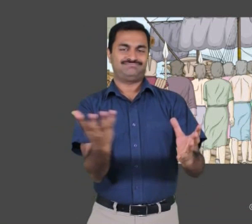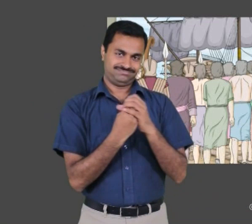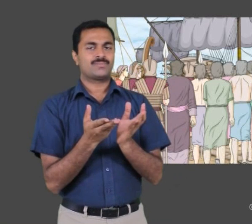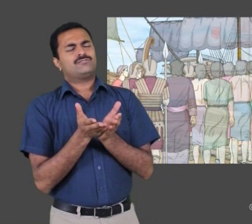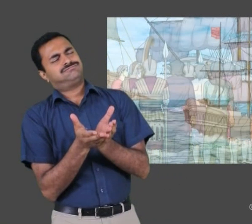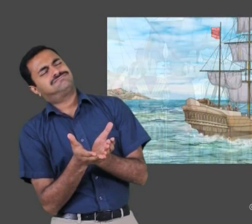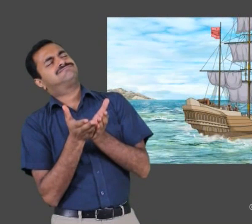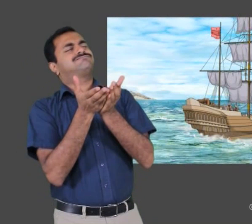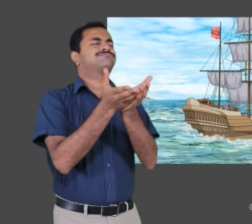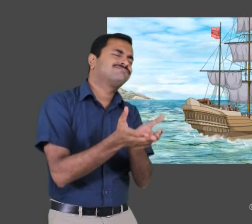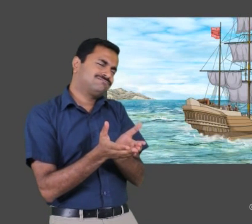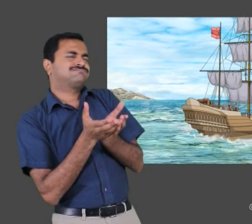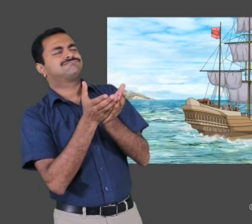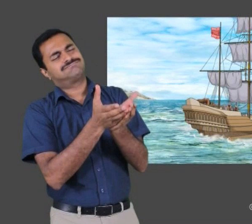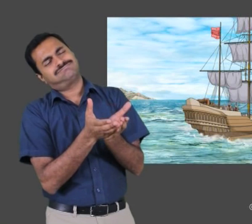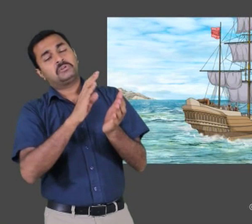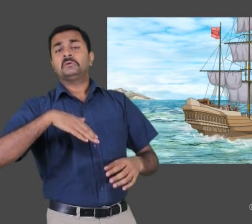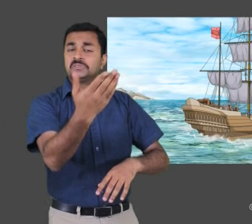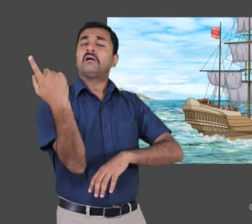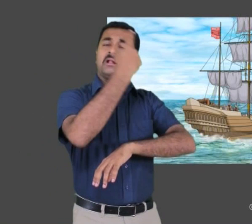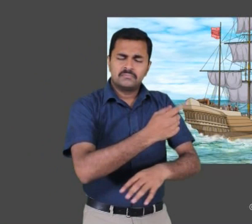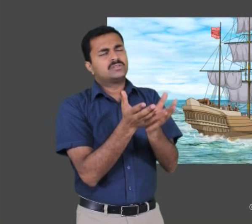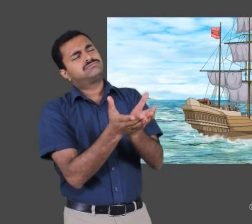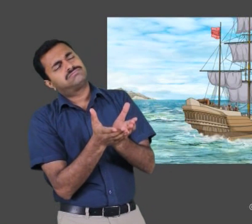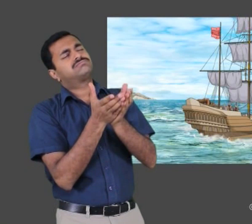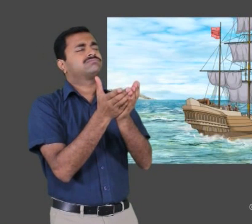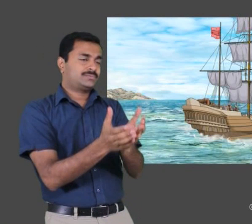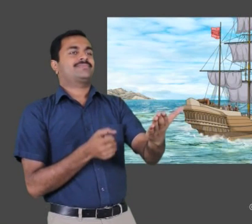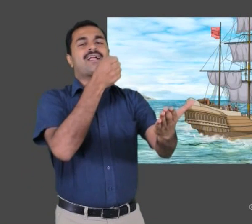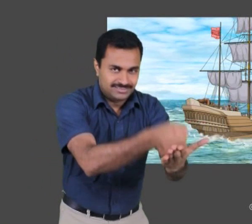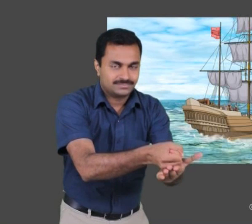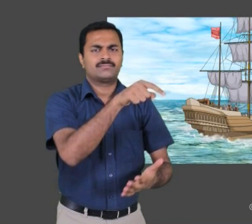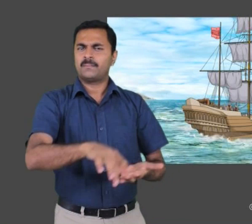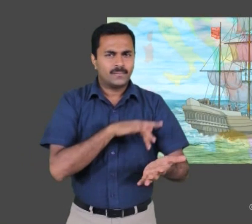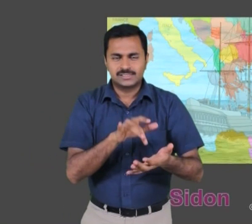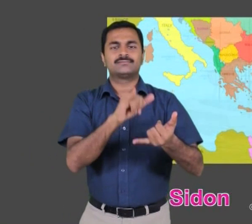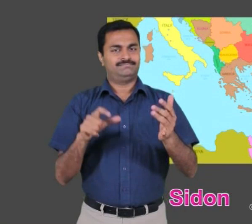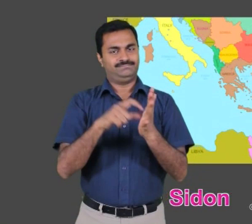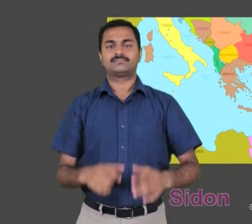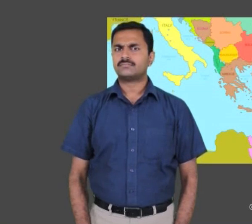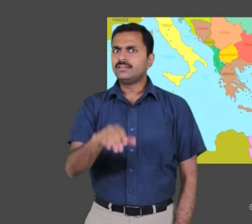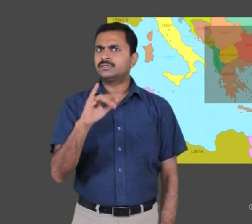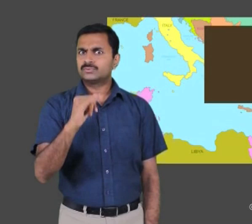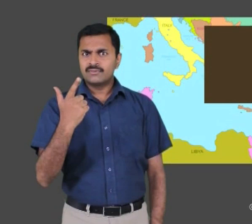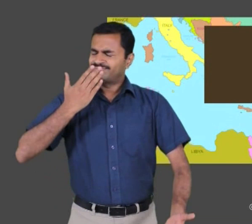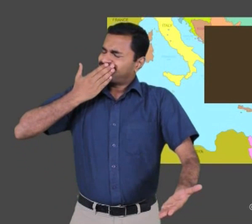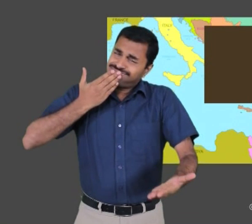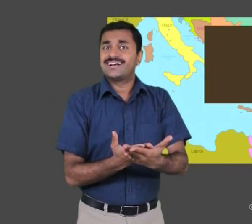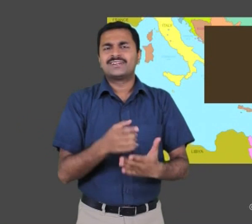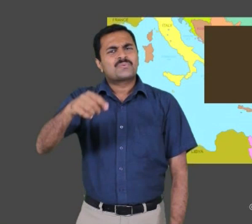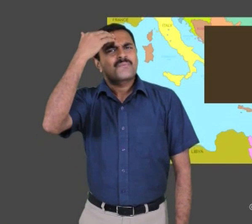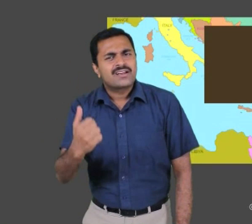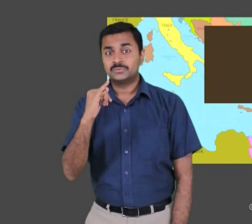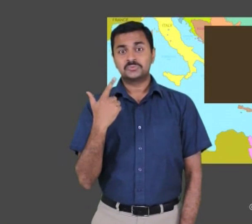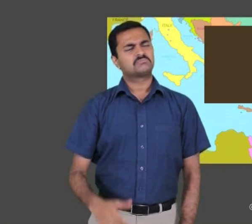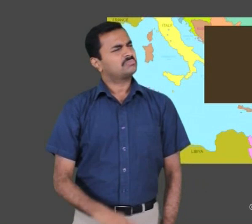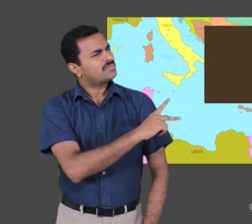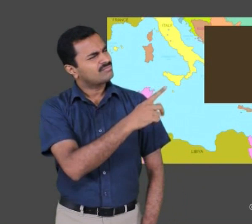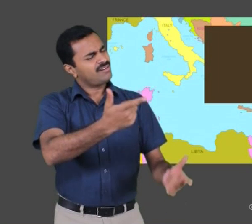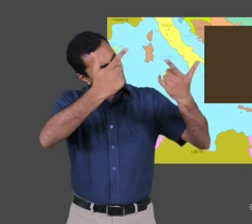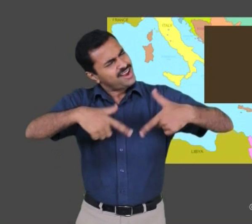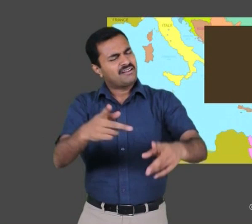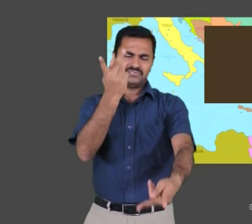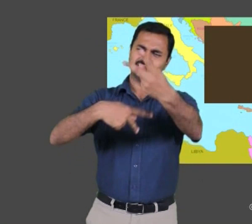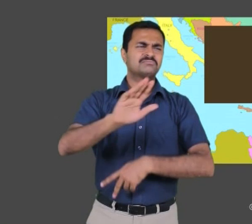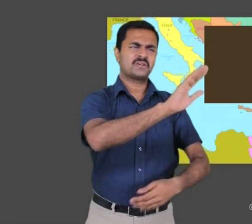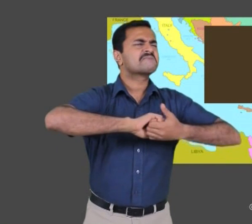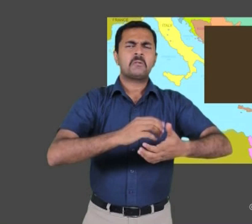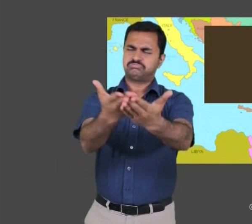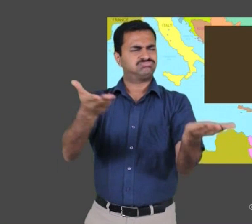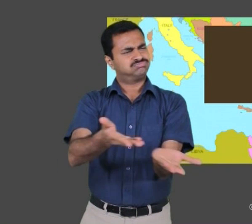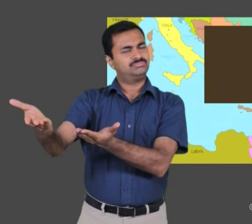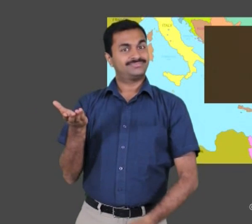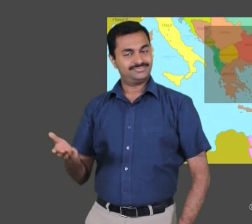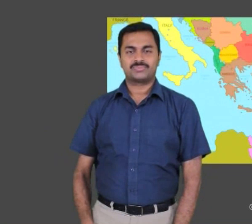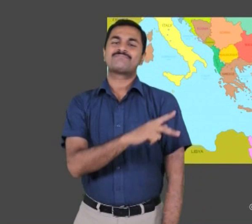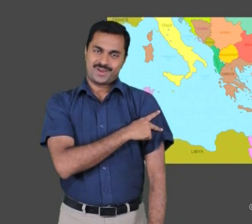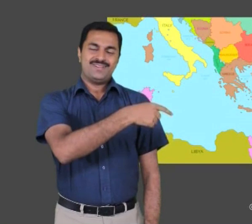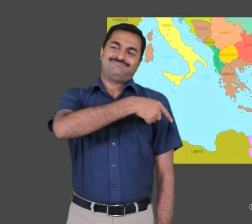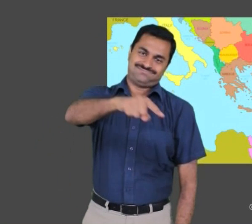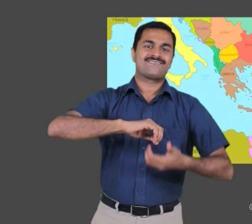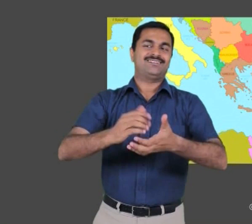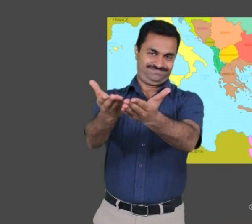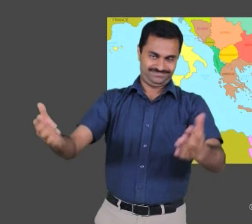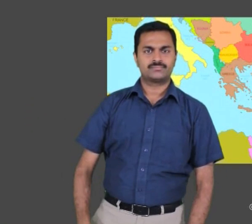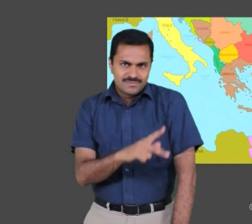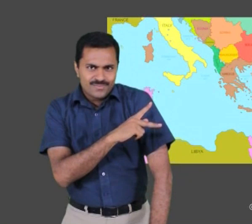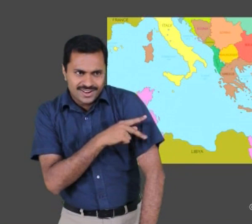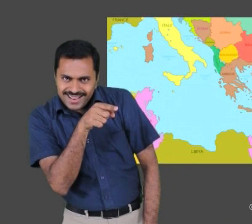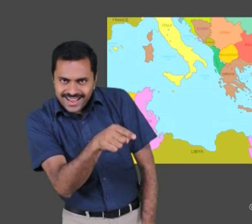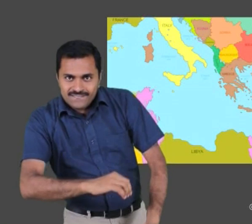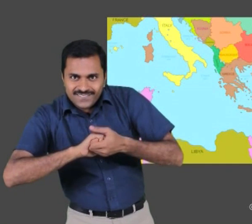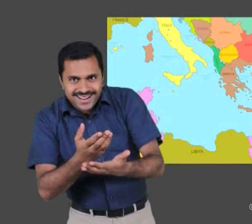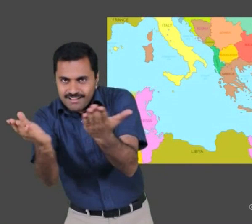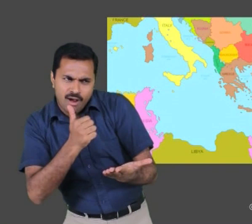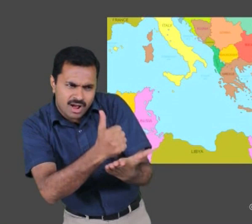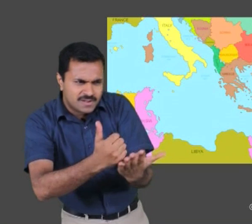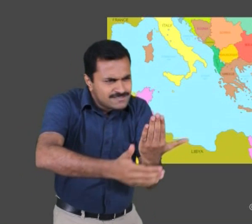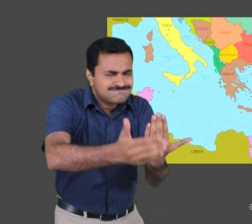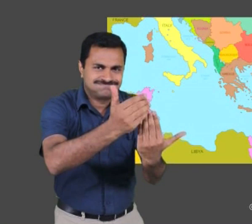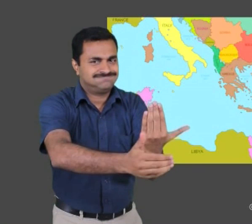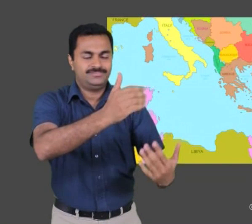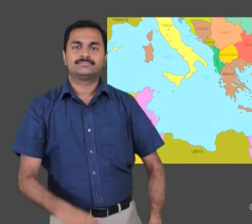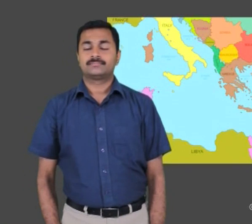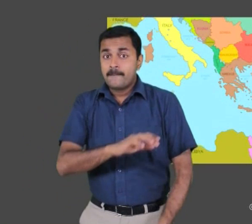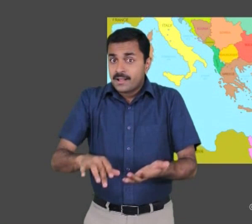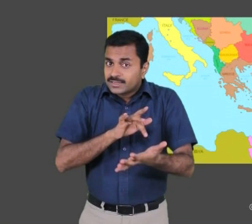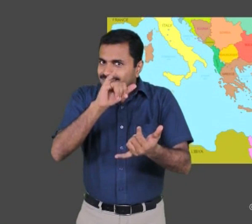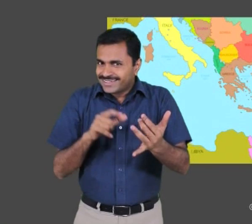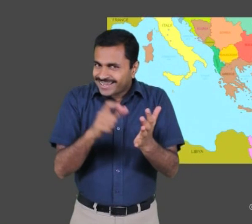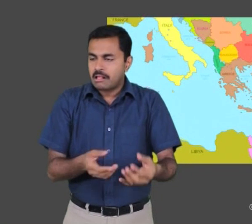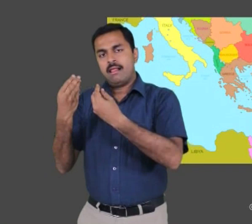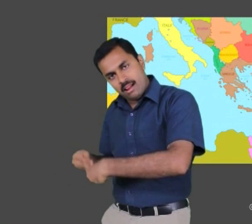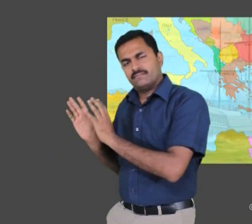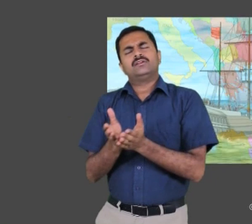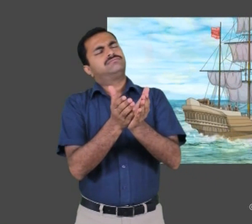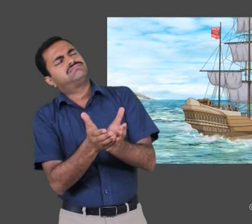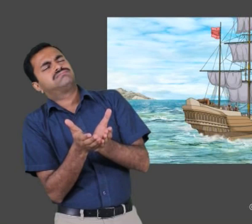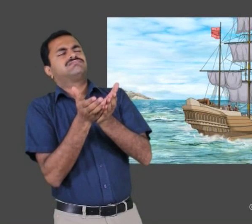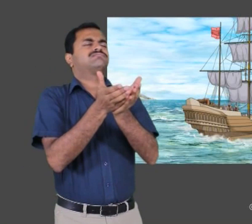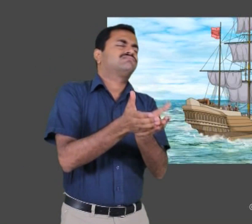The next day we landed at Sidon, and Julius treated Paul with consideration, allowing him to visit his friends and receive their care.